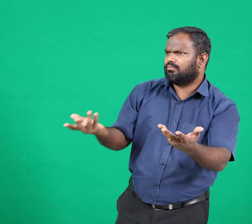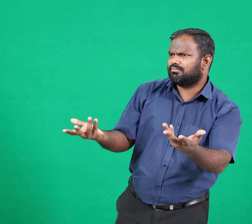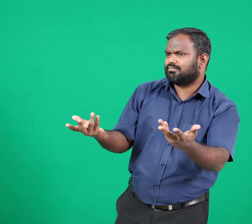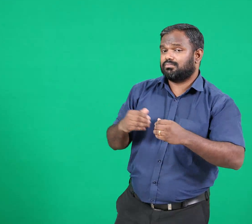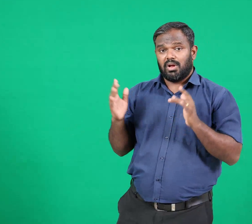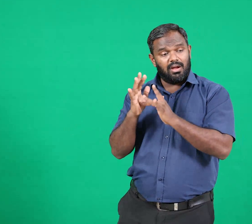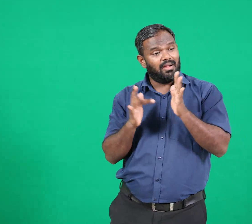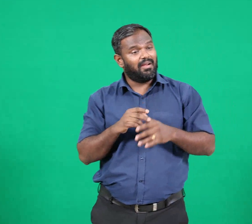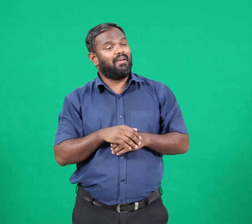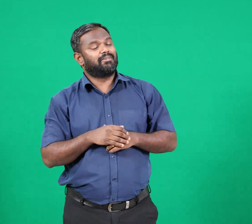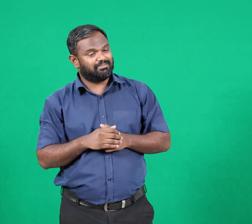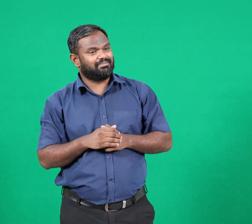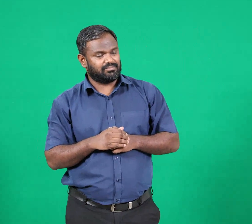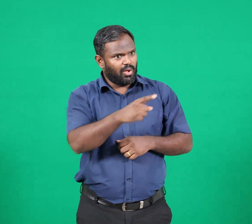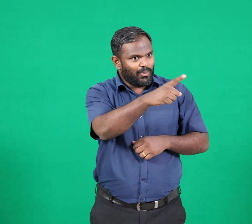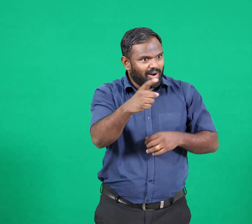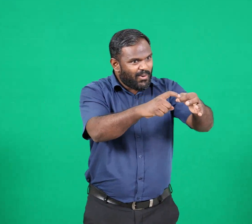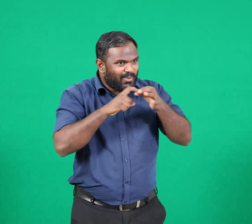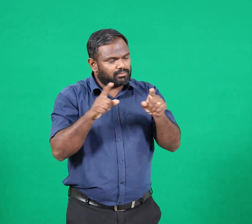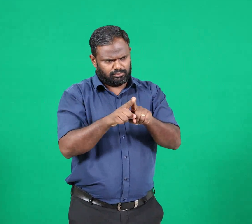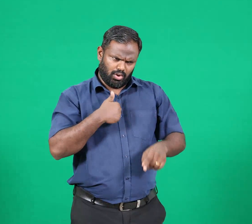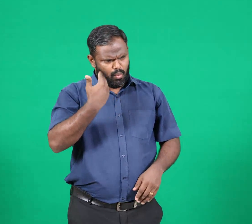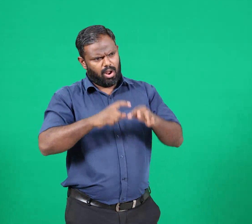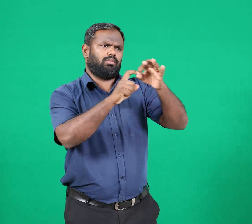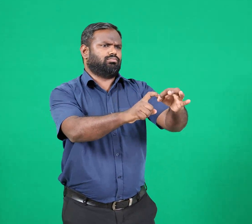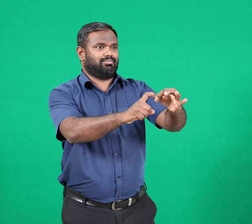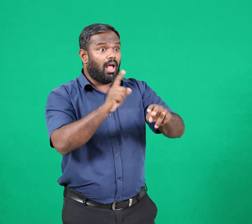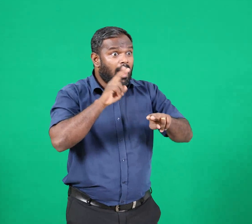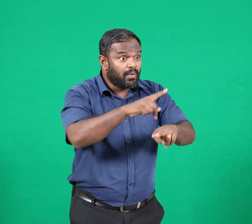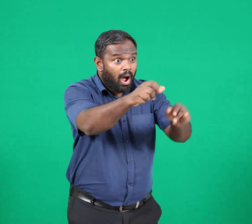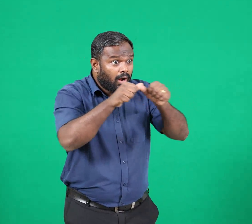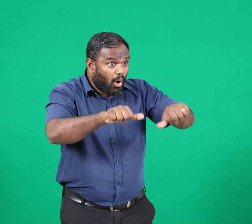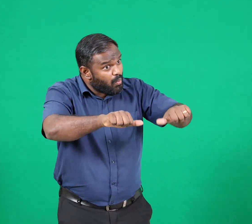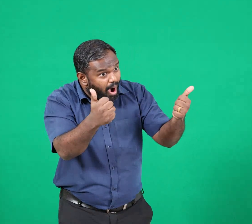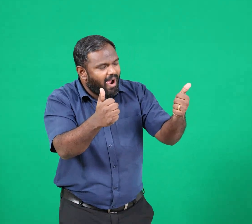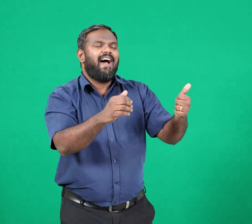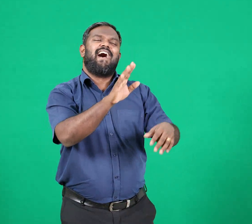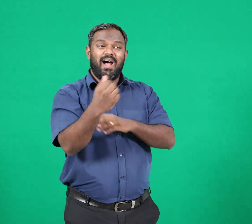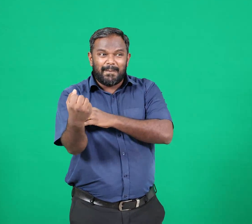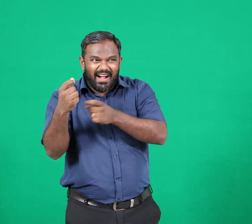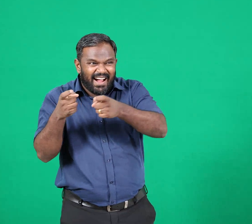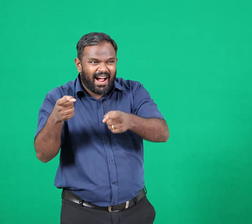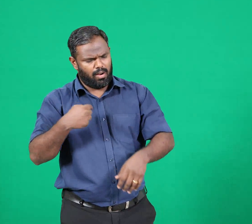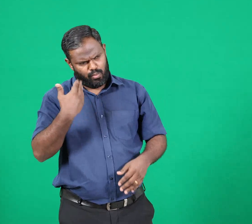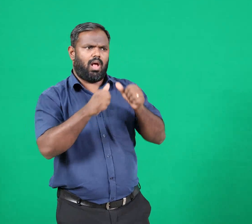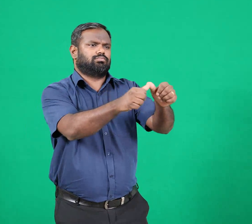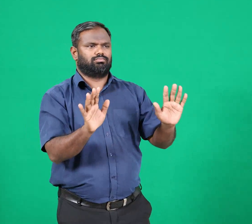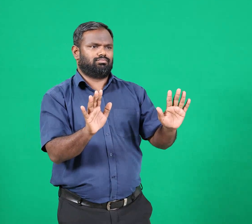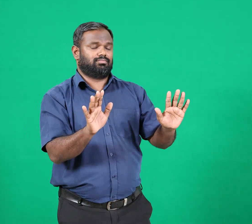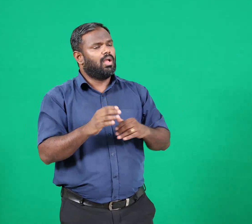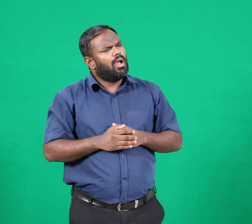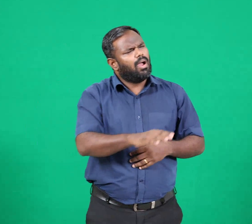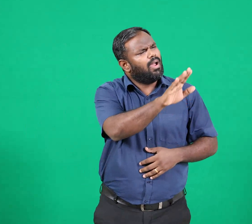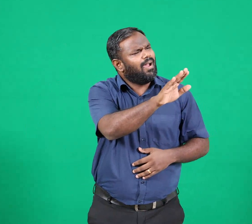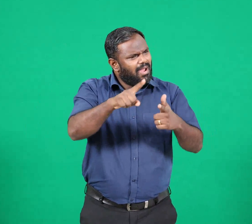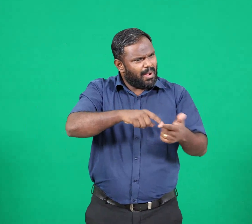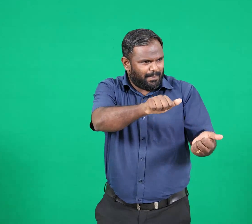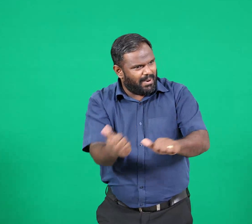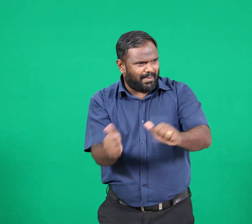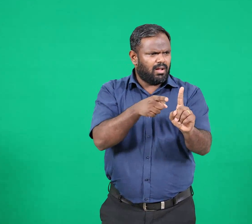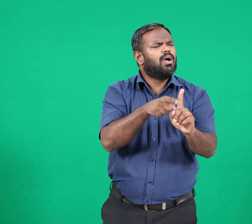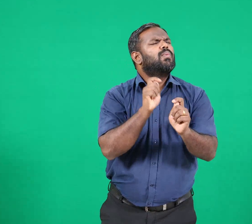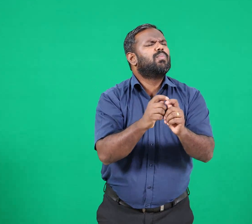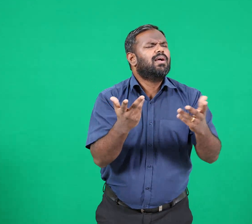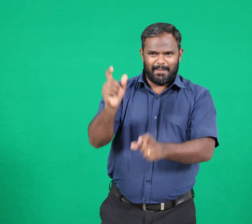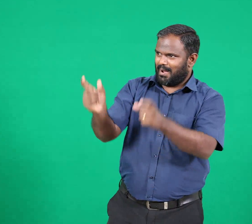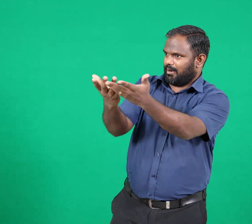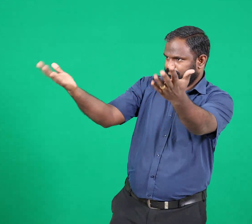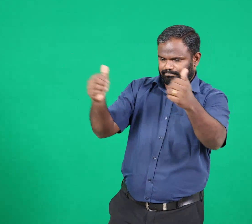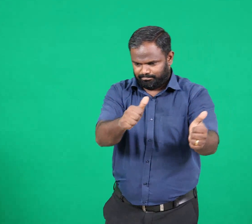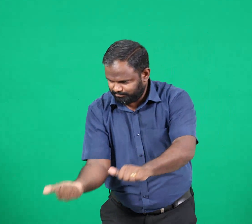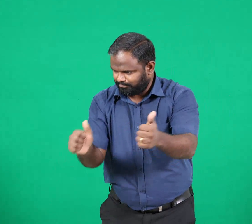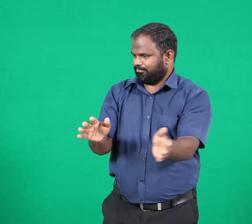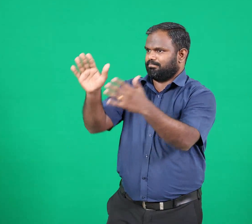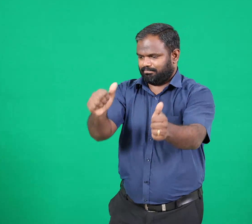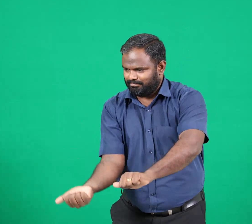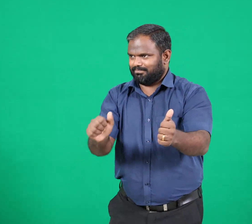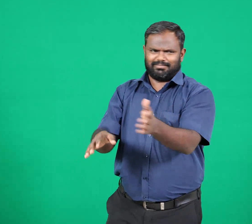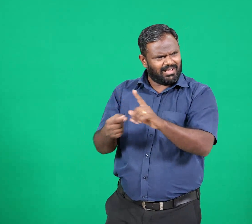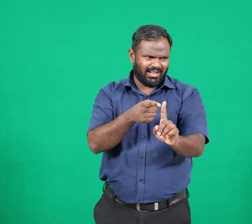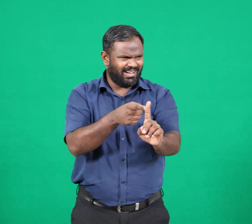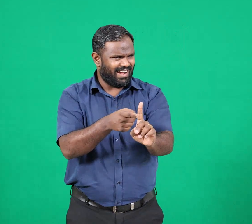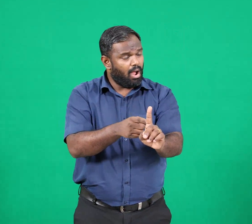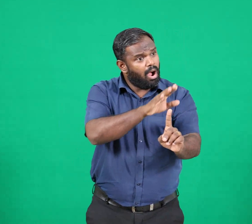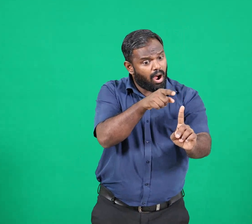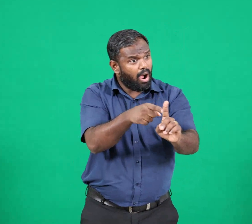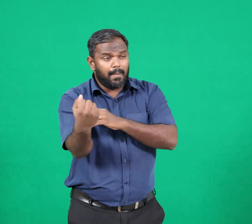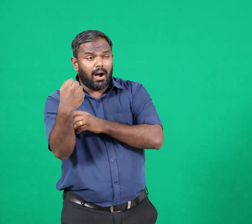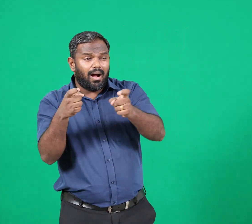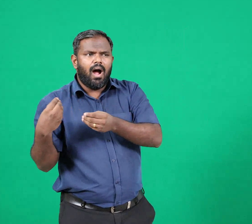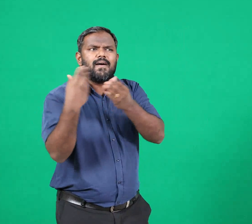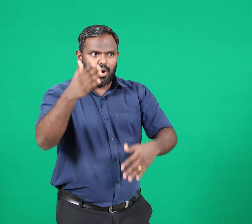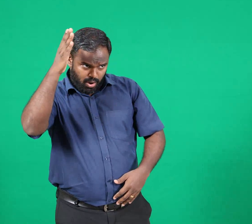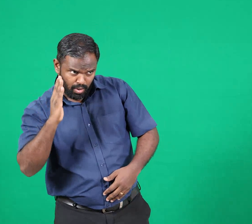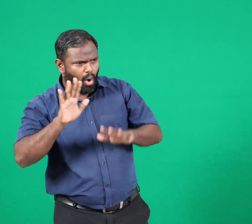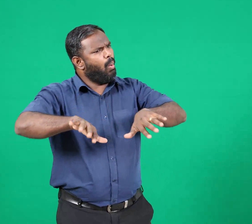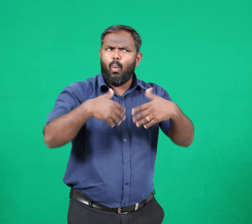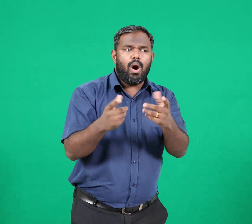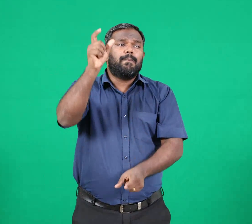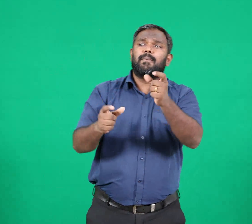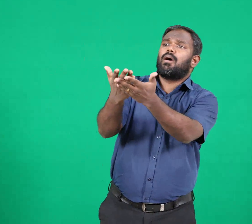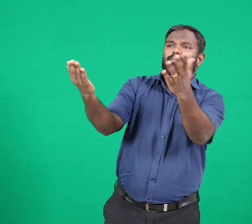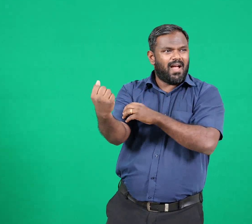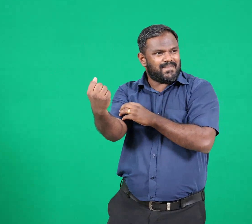"I will also ask you one question," Jesus replied, "and if you answer Me, I will tell you by what authority I am doing these things.